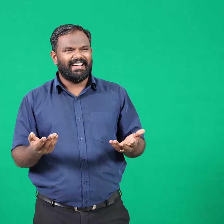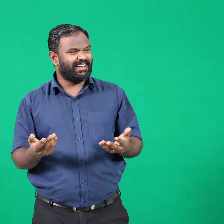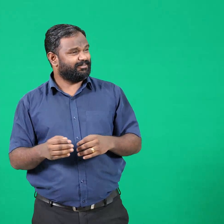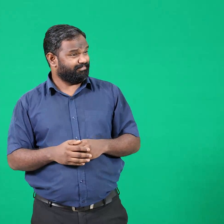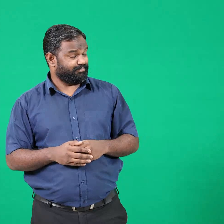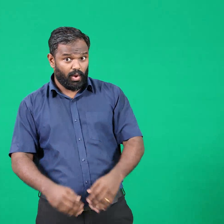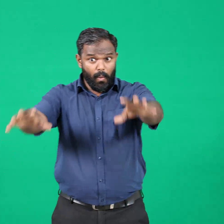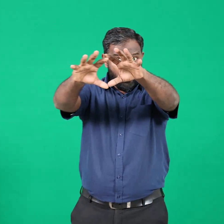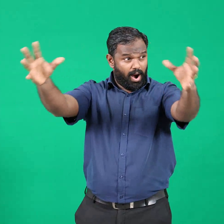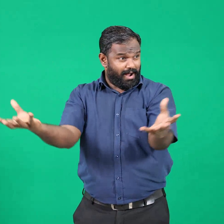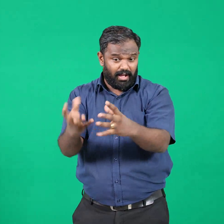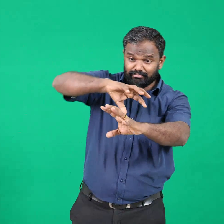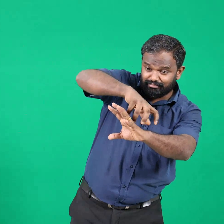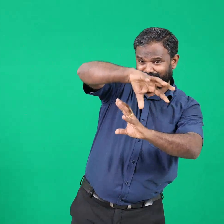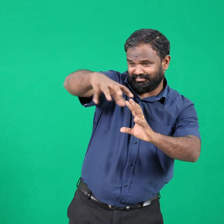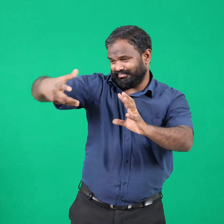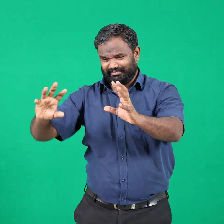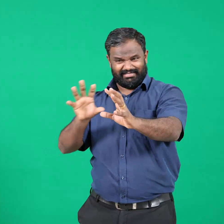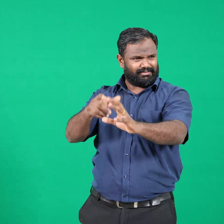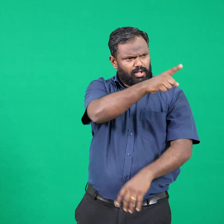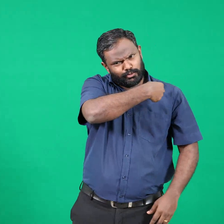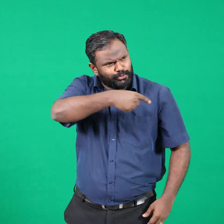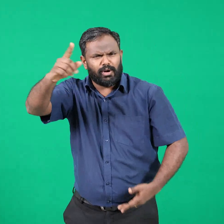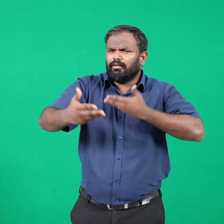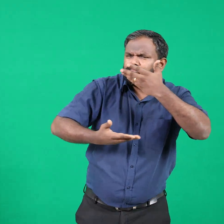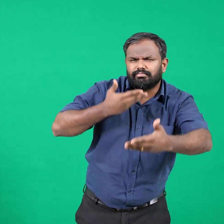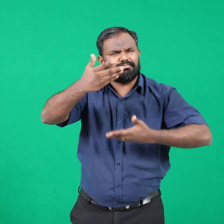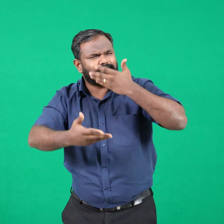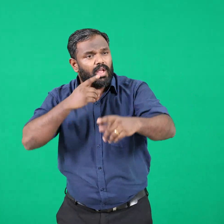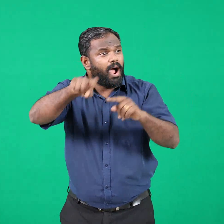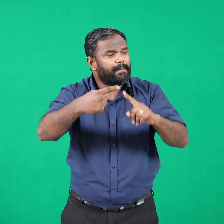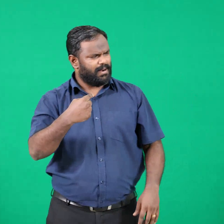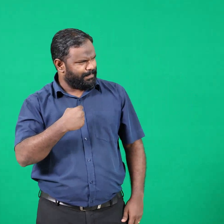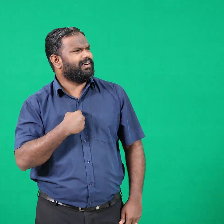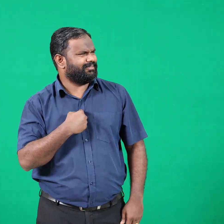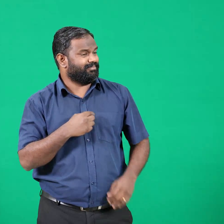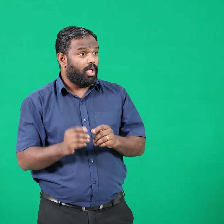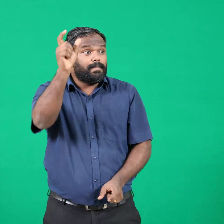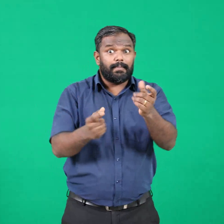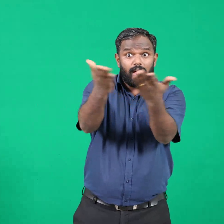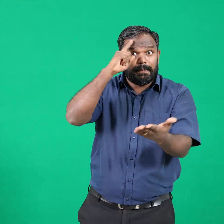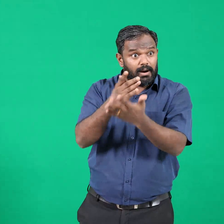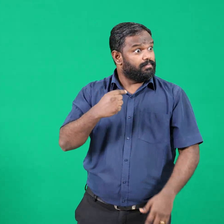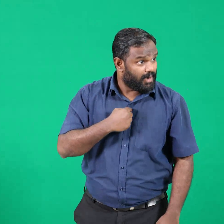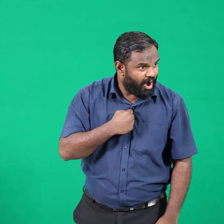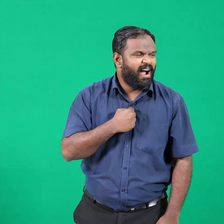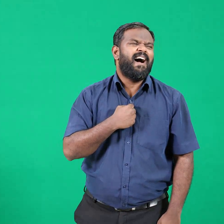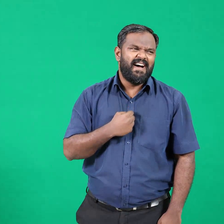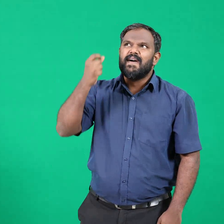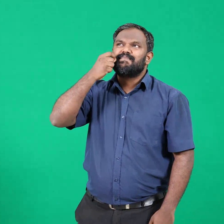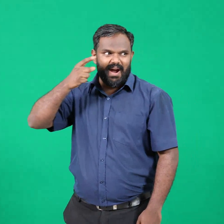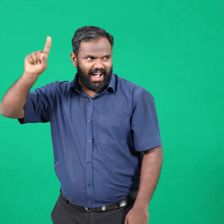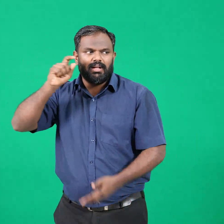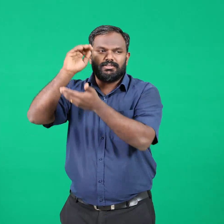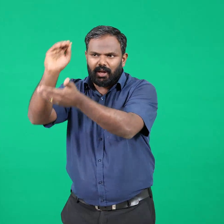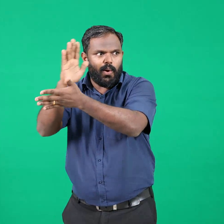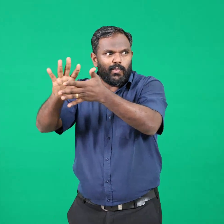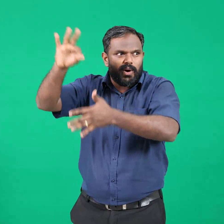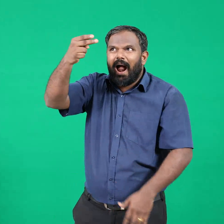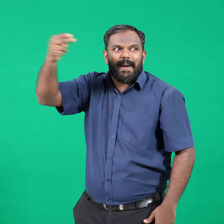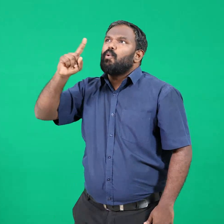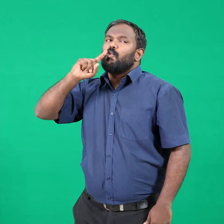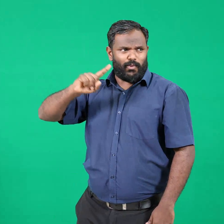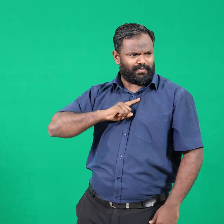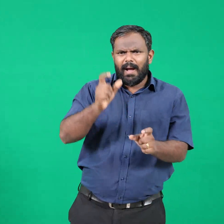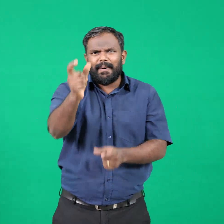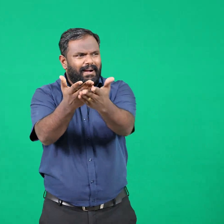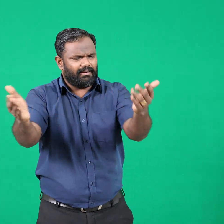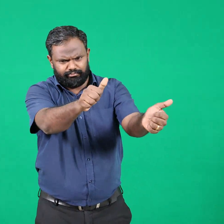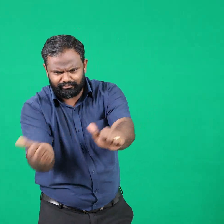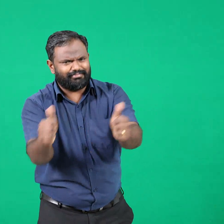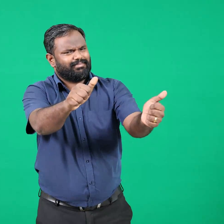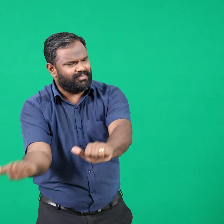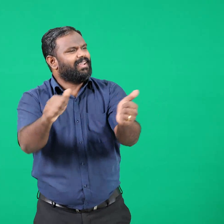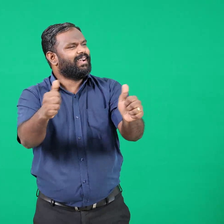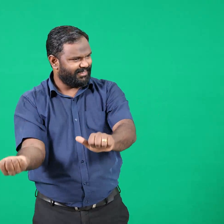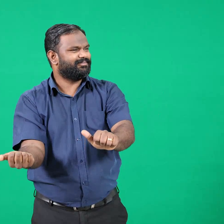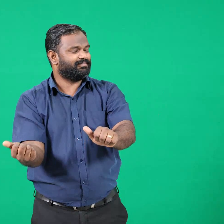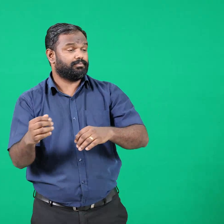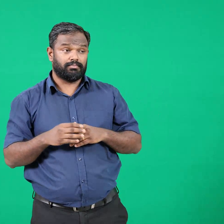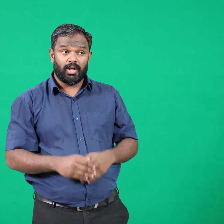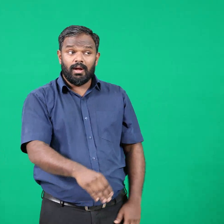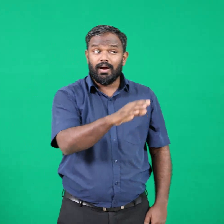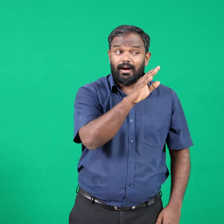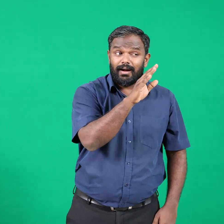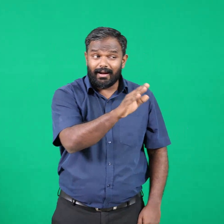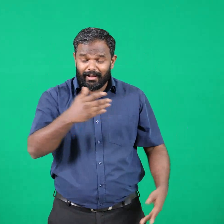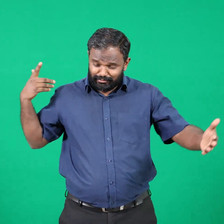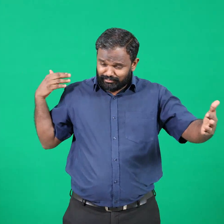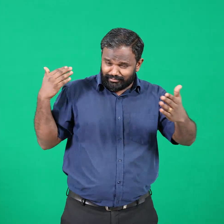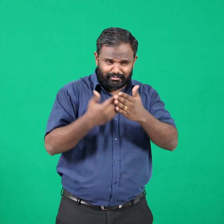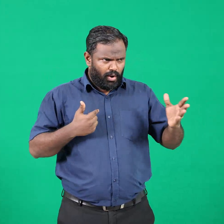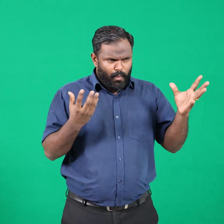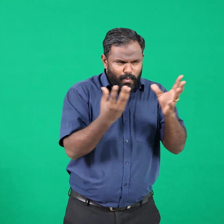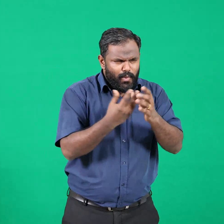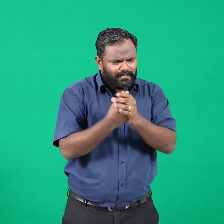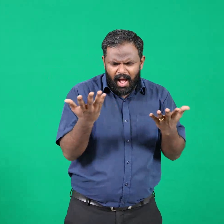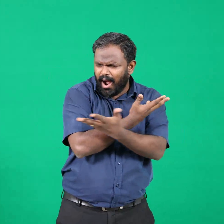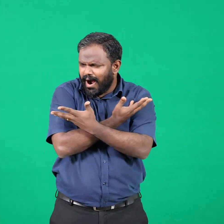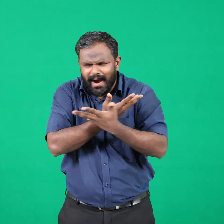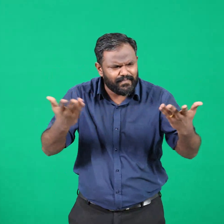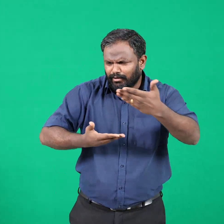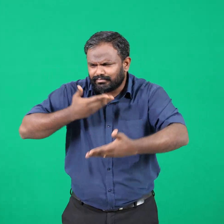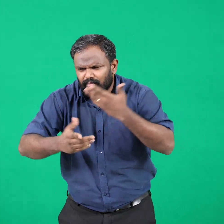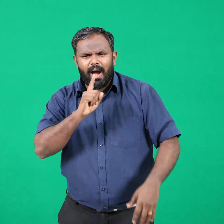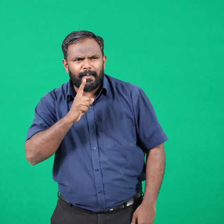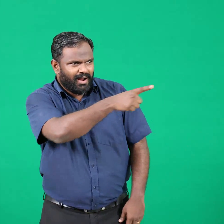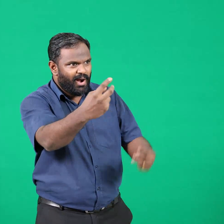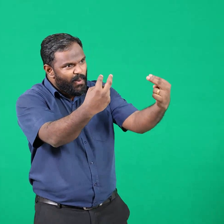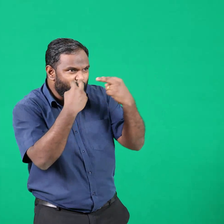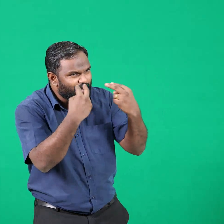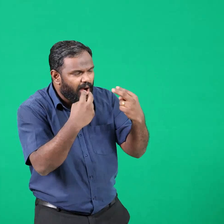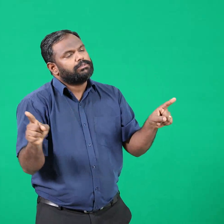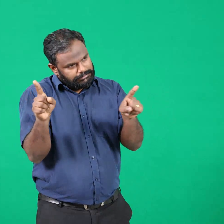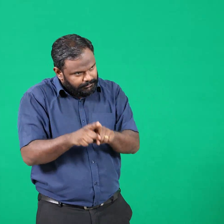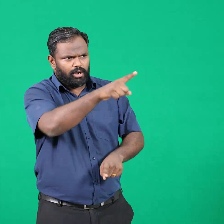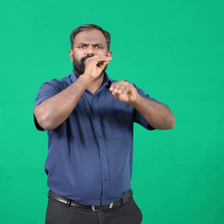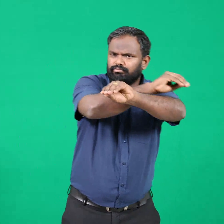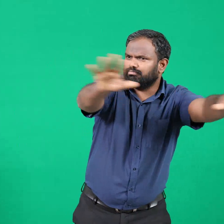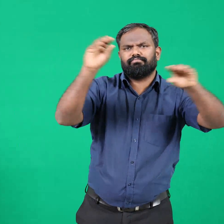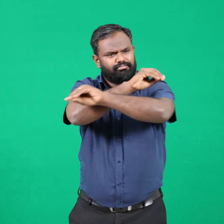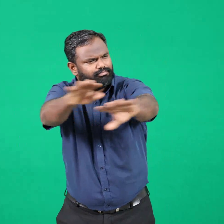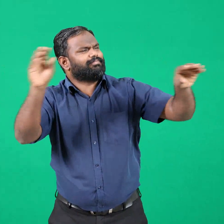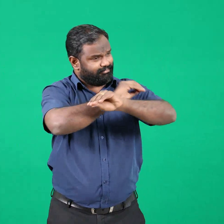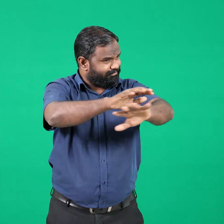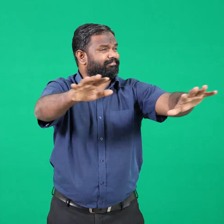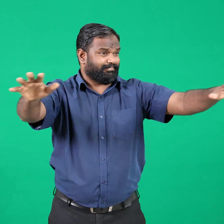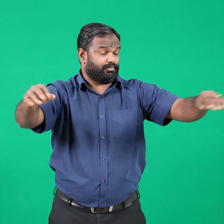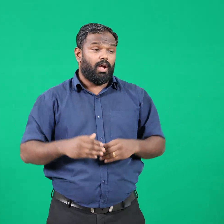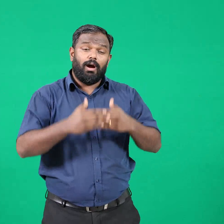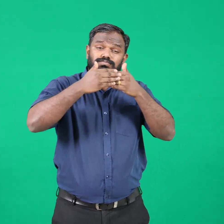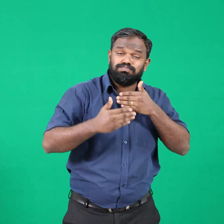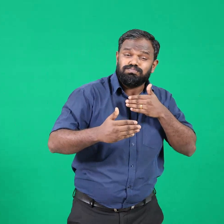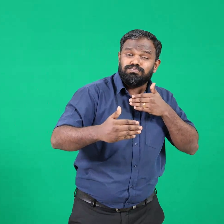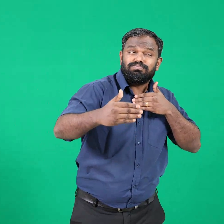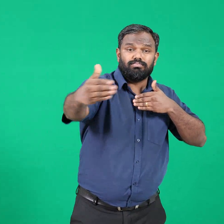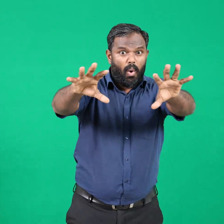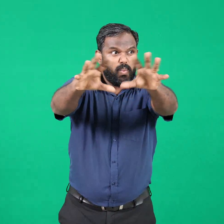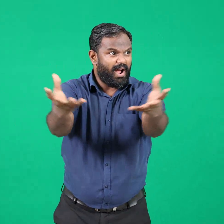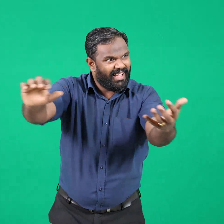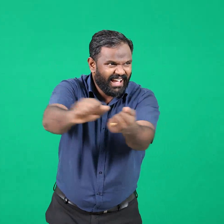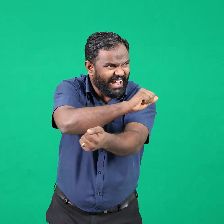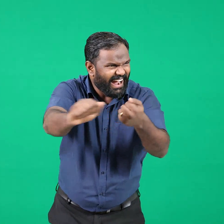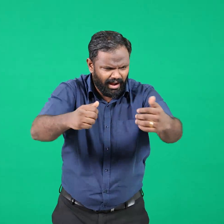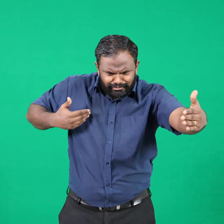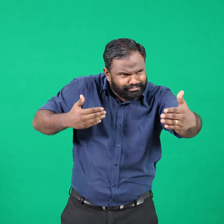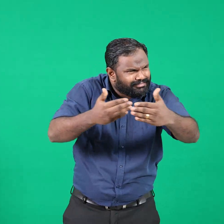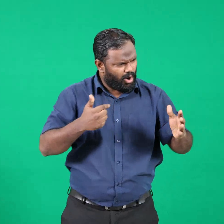Therefore go and make disciples of all nations, baptizing them in the name of the Father, and of the Son, and of the Holy Spirit, and teaching them to obey all that I have commanded you.